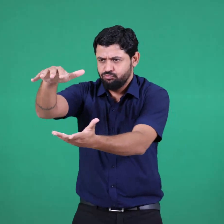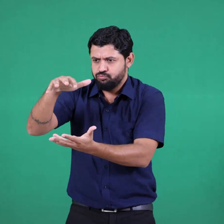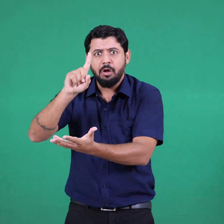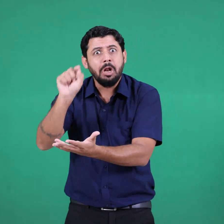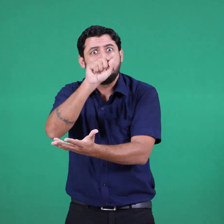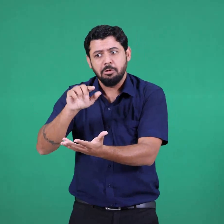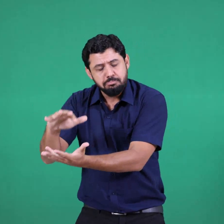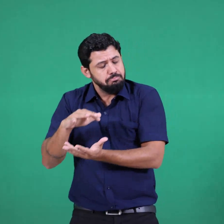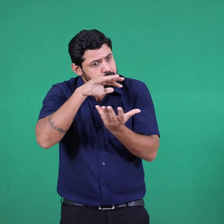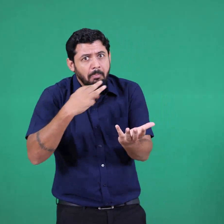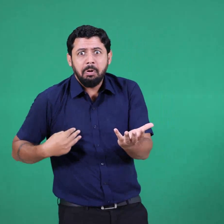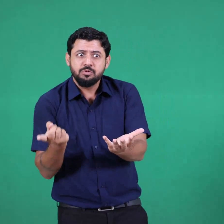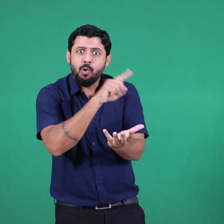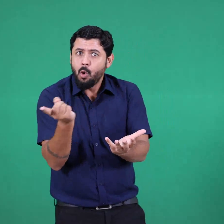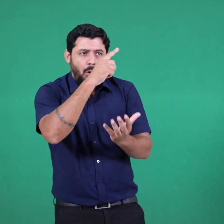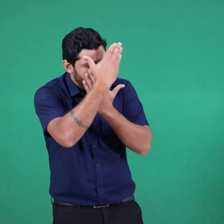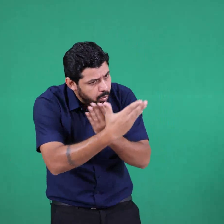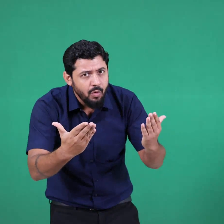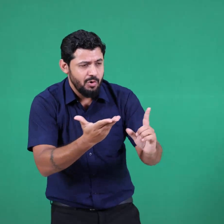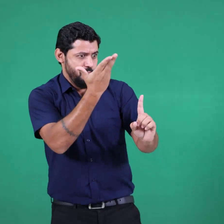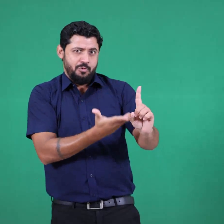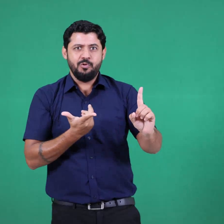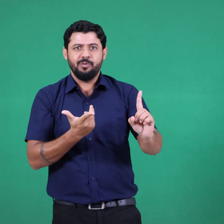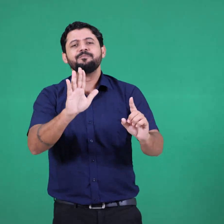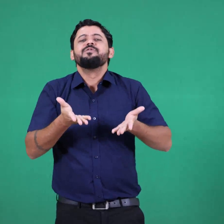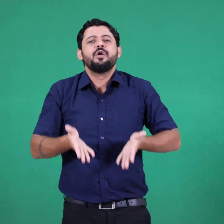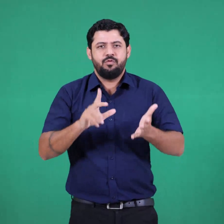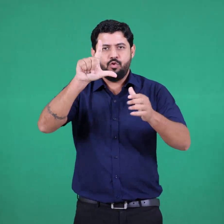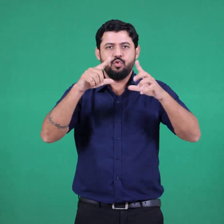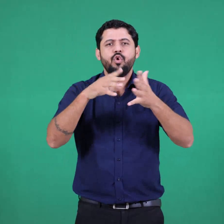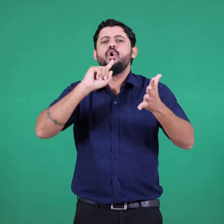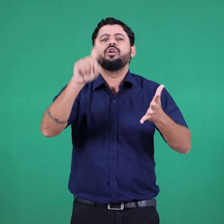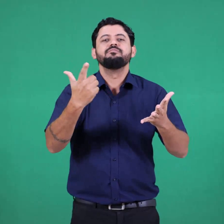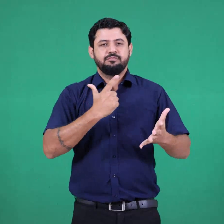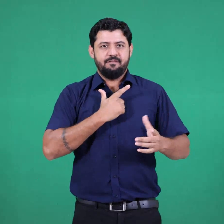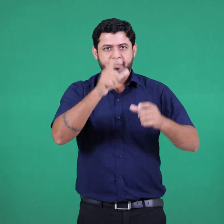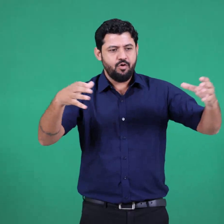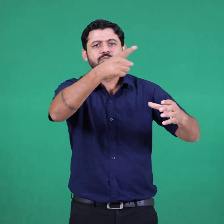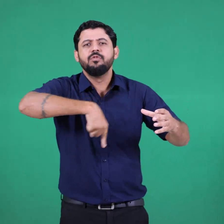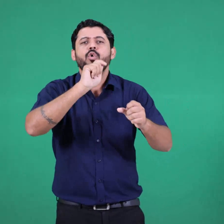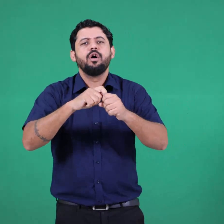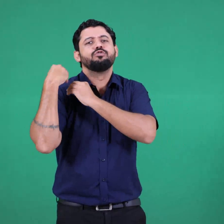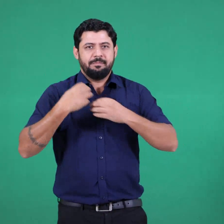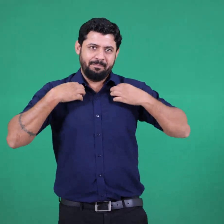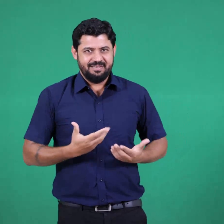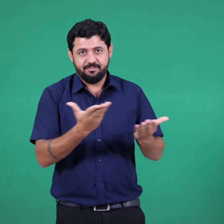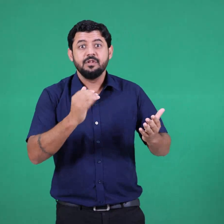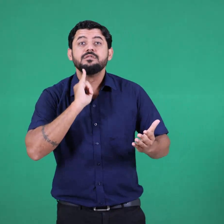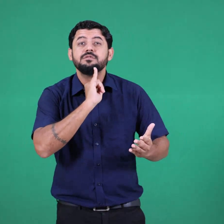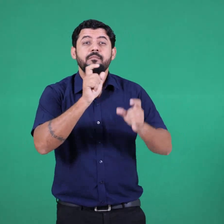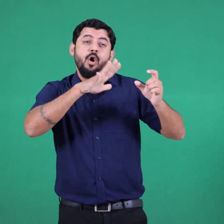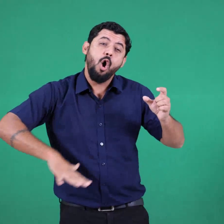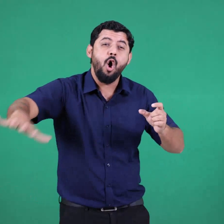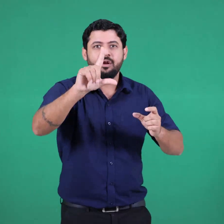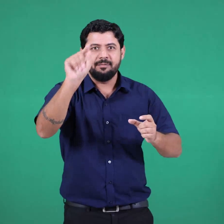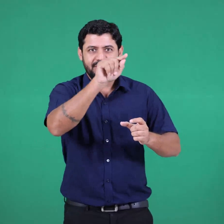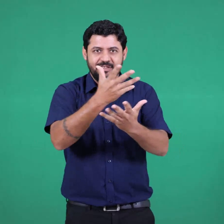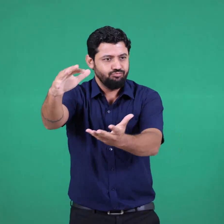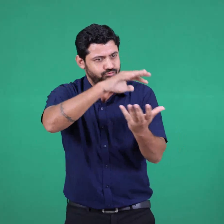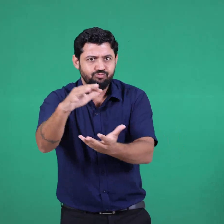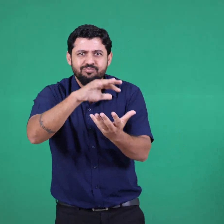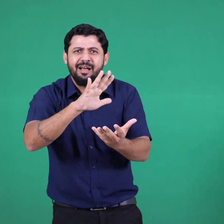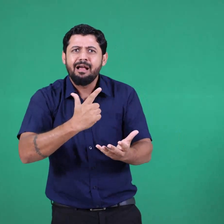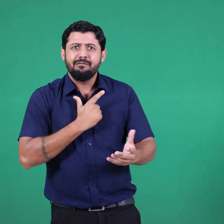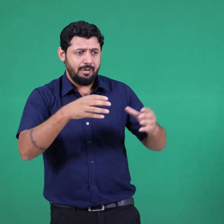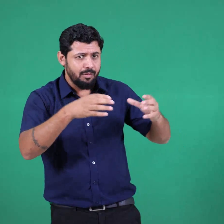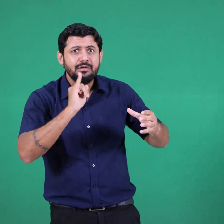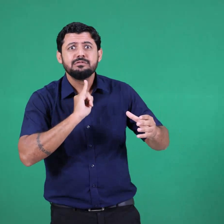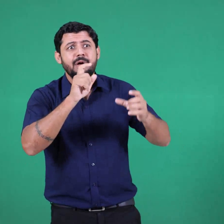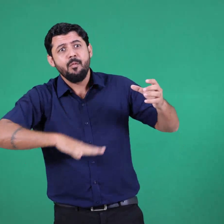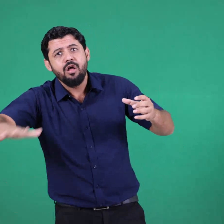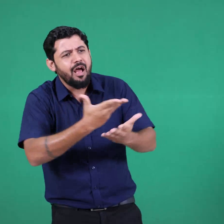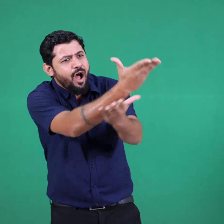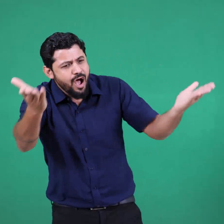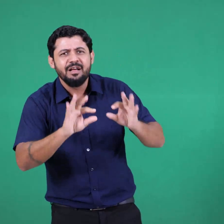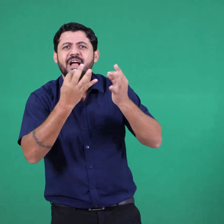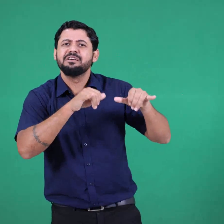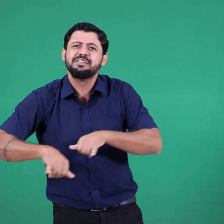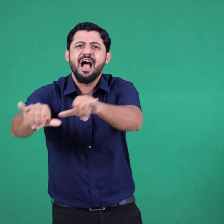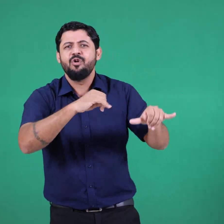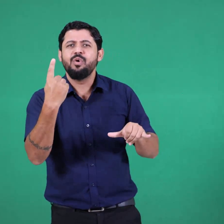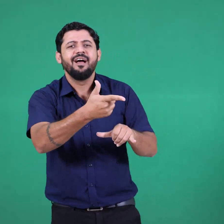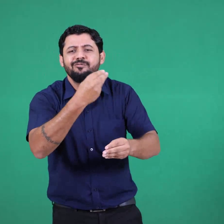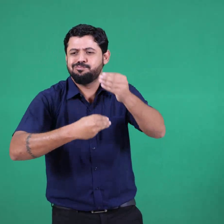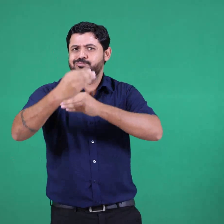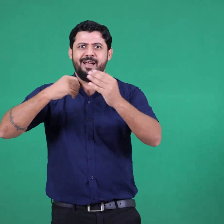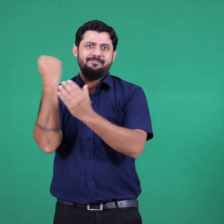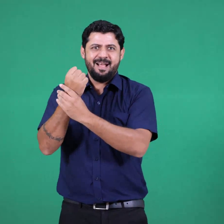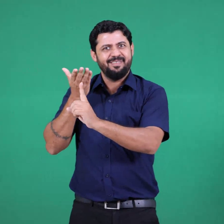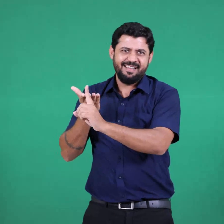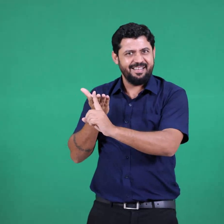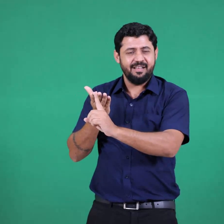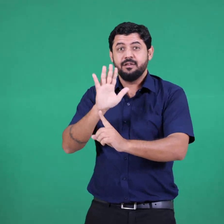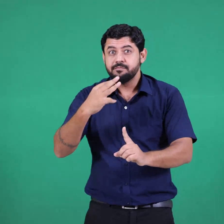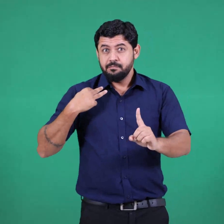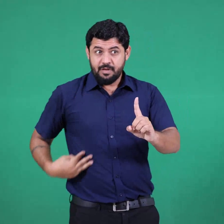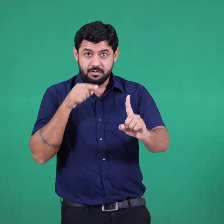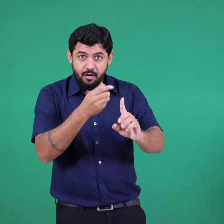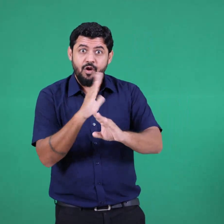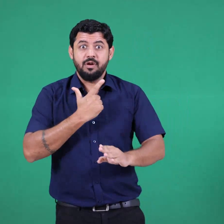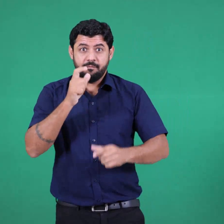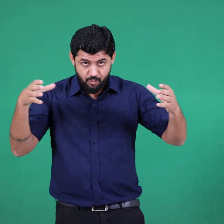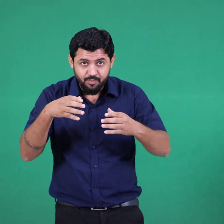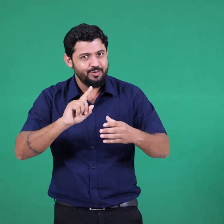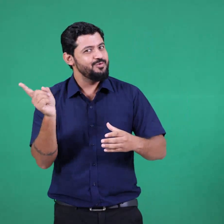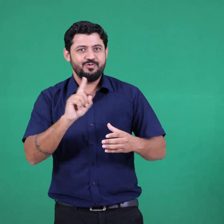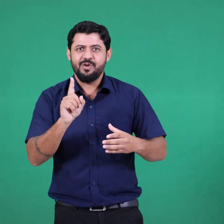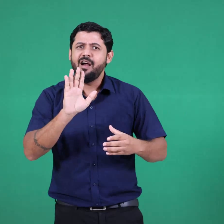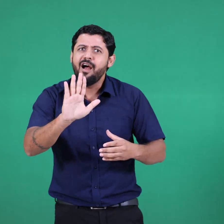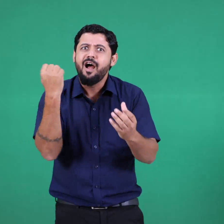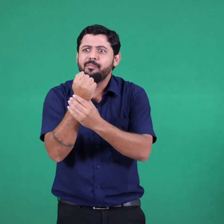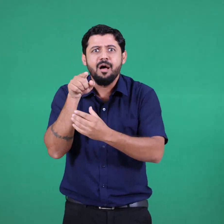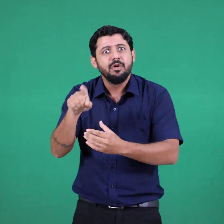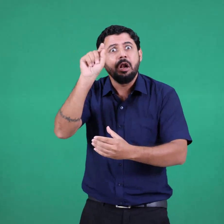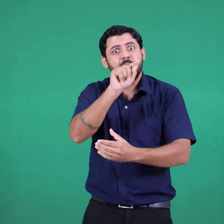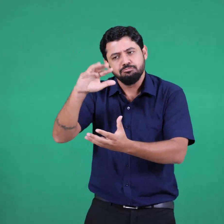Now the law commands the sons of Levi who become priests to collect a tenth from the people- that is, from their brothers- though they too are descended from Abraham.